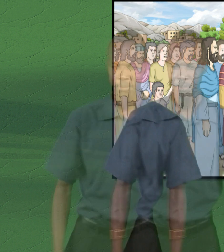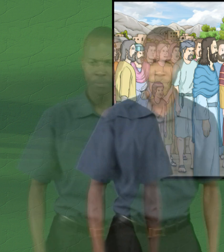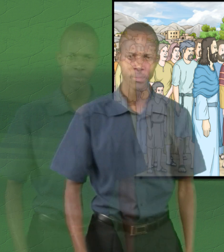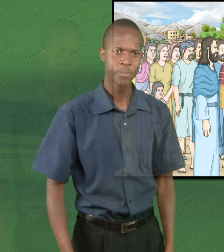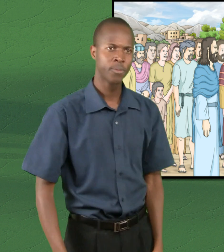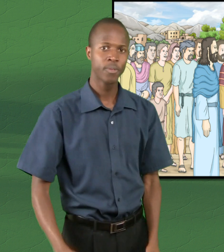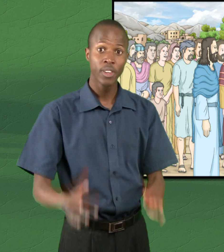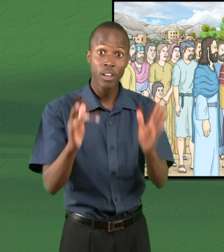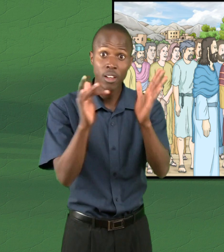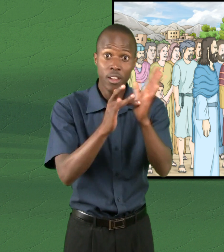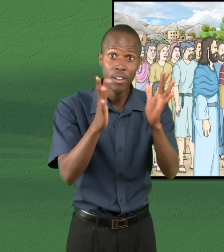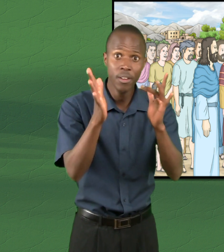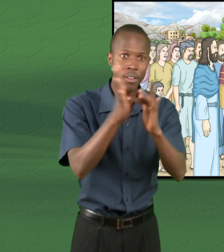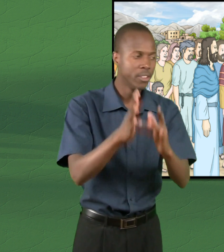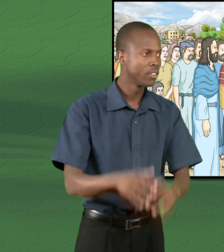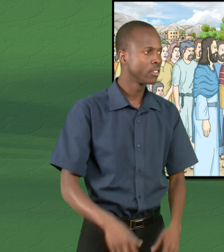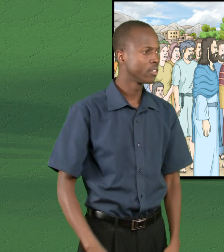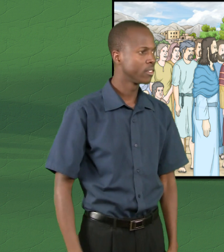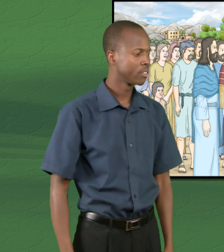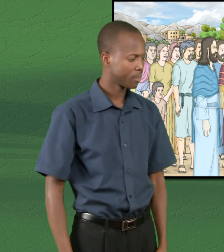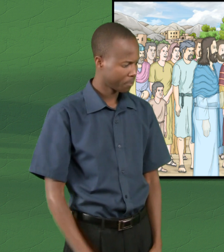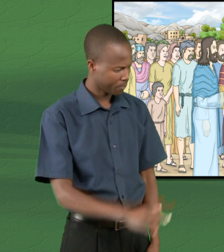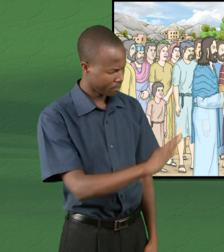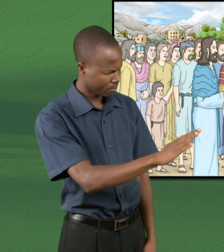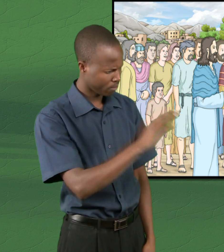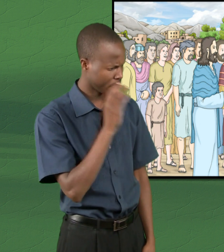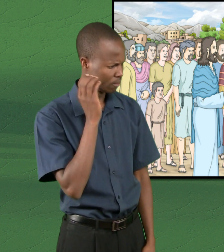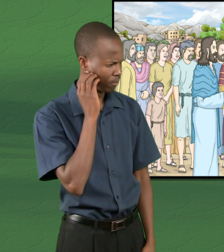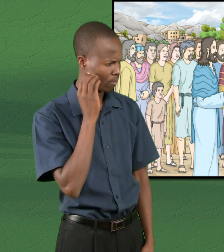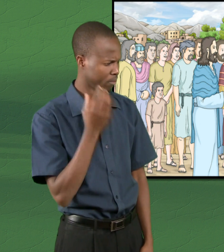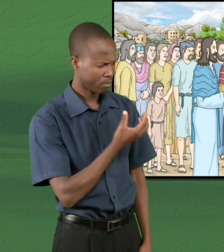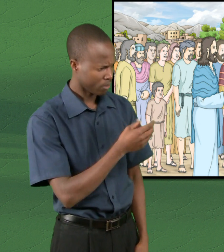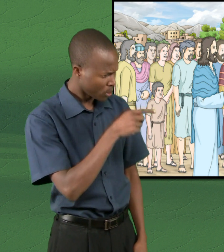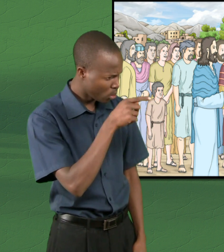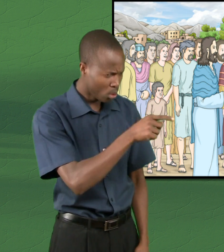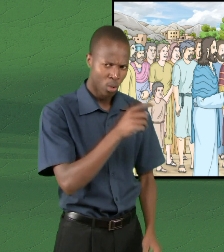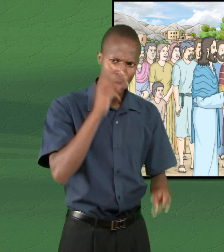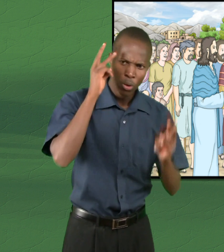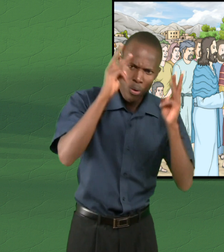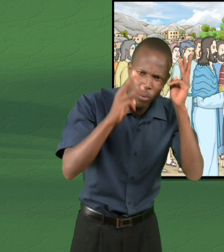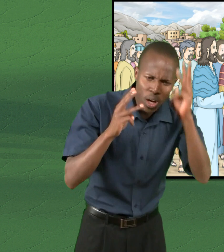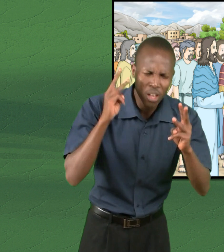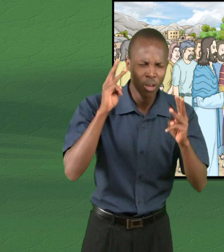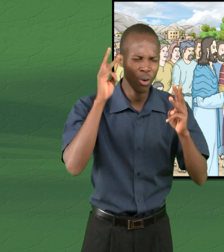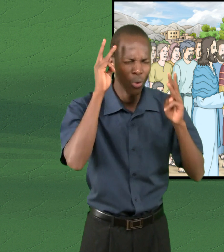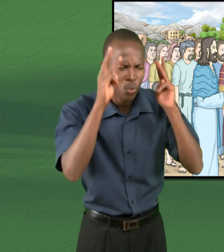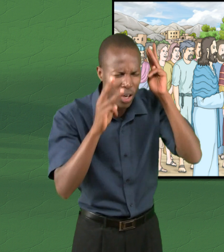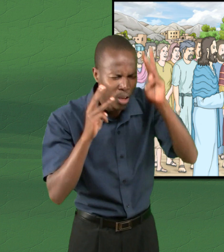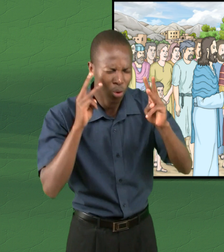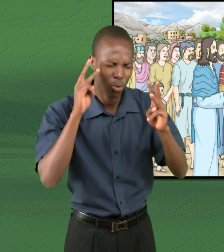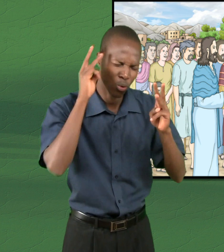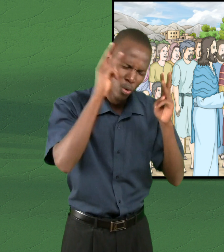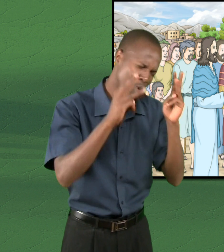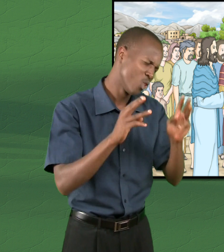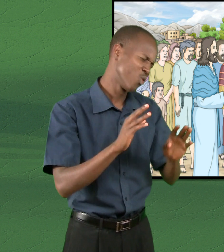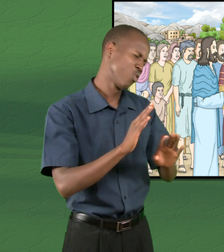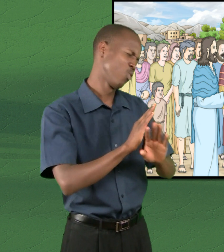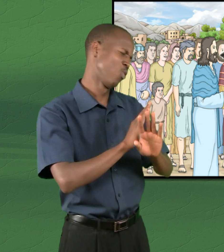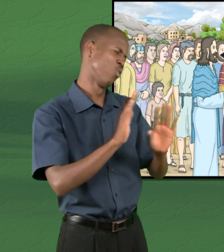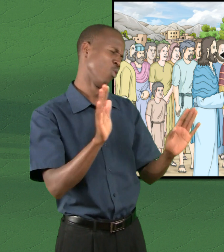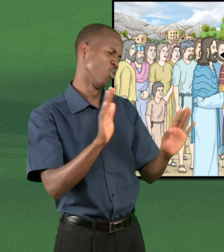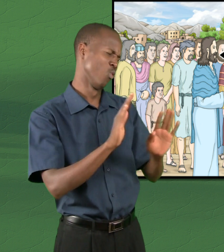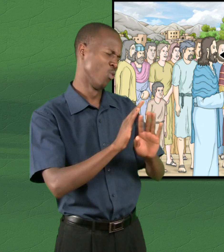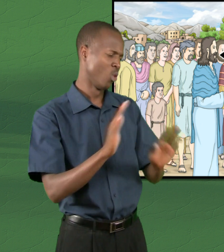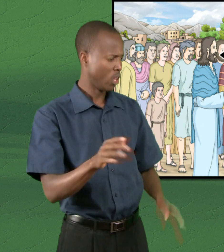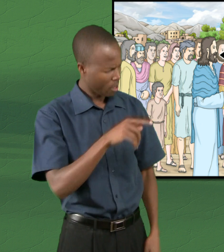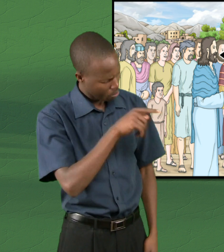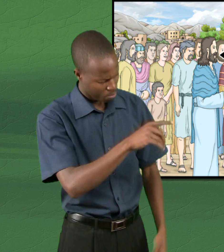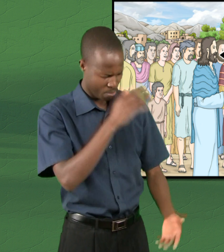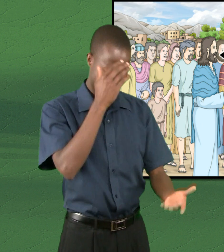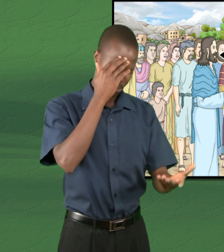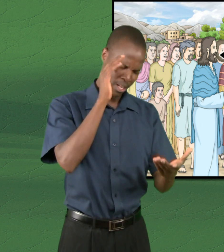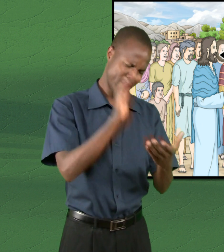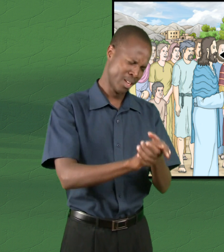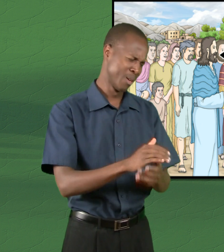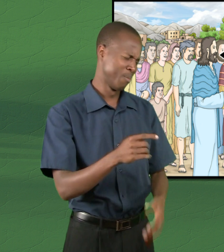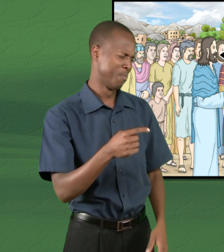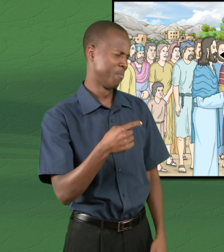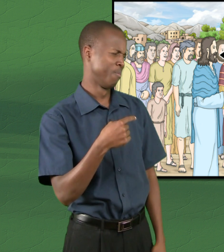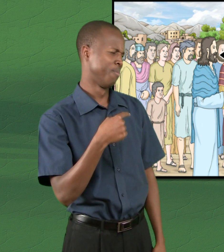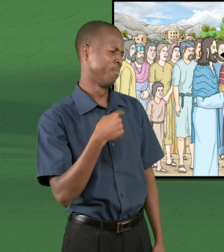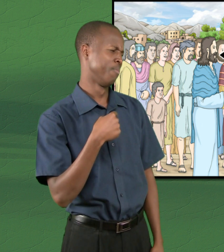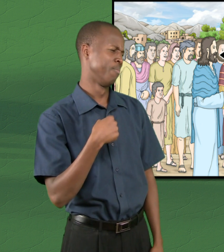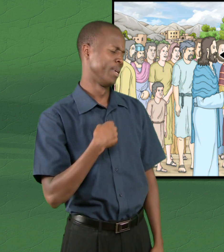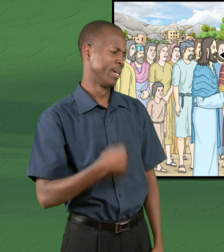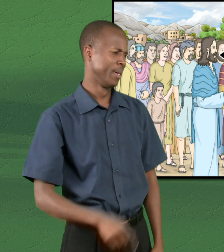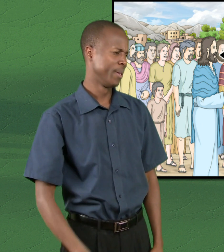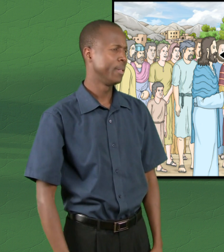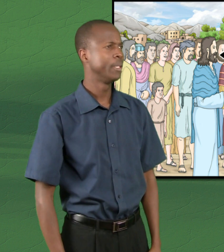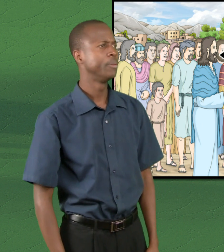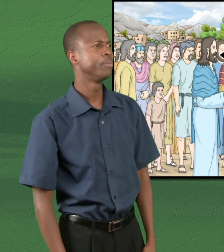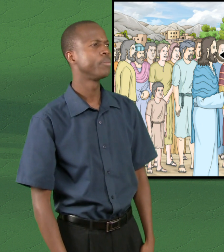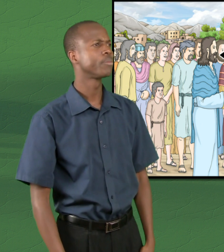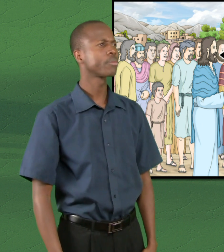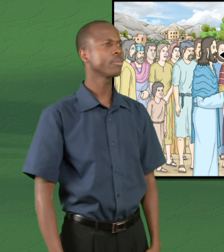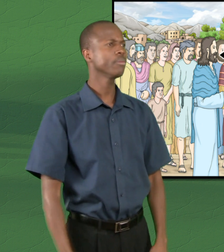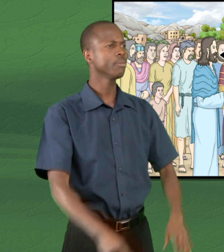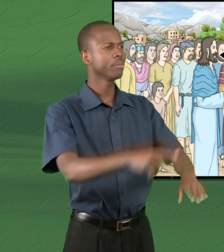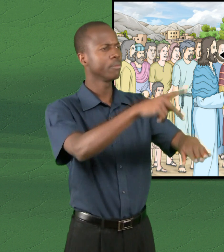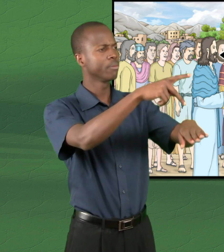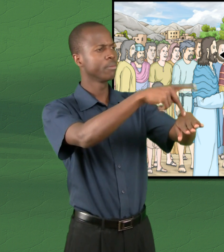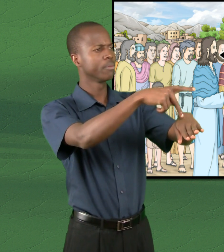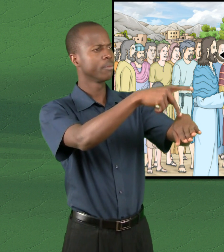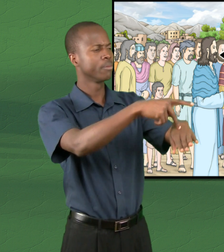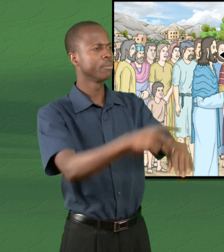But Jesus overheard their conversation and said to Jairus, “Do not be afraid; just believe.”